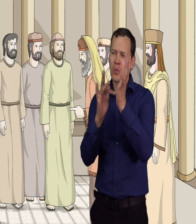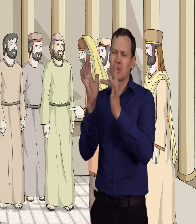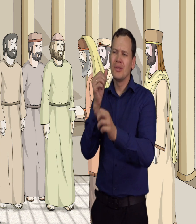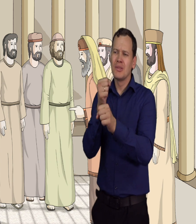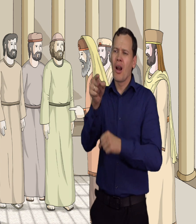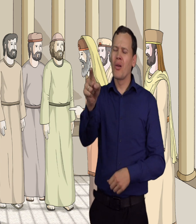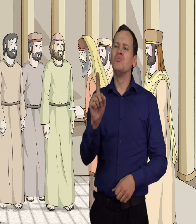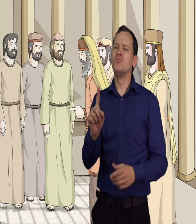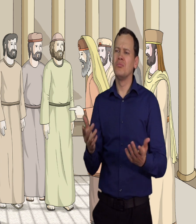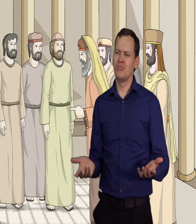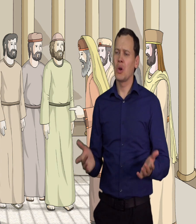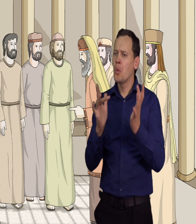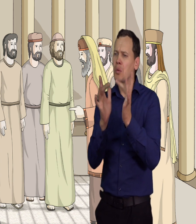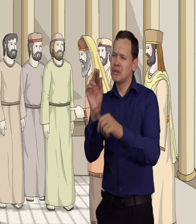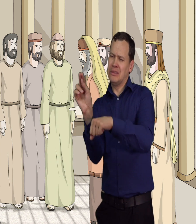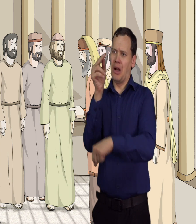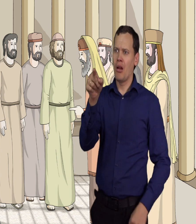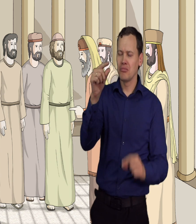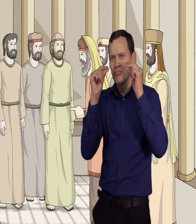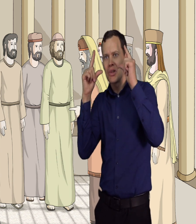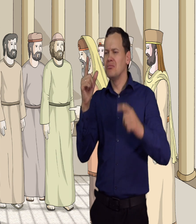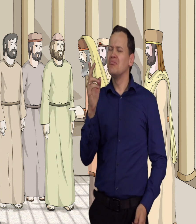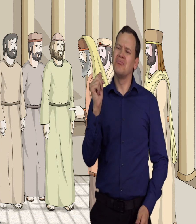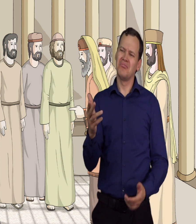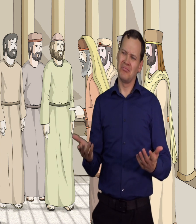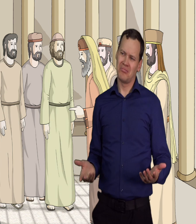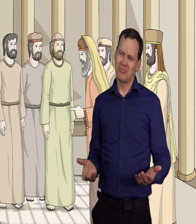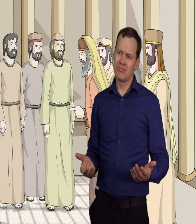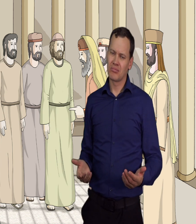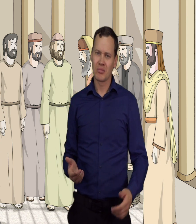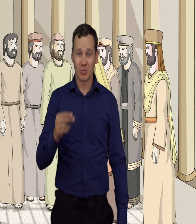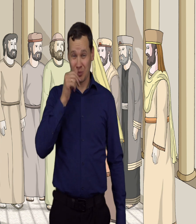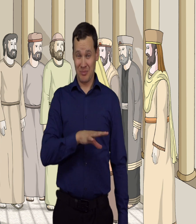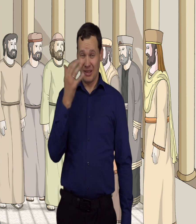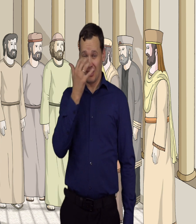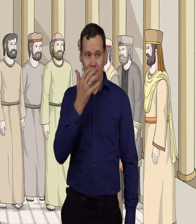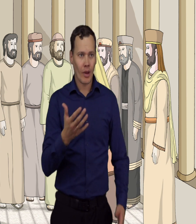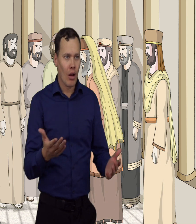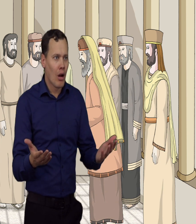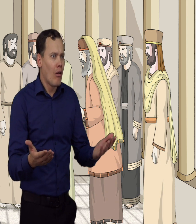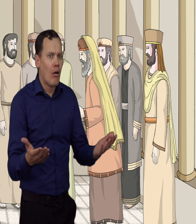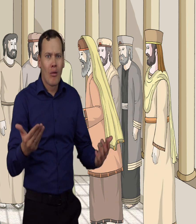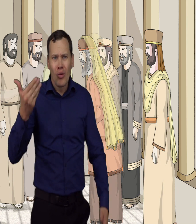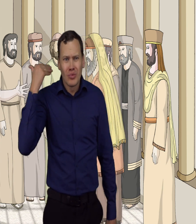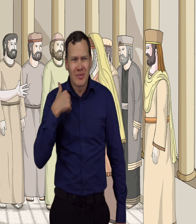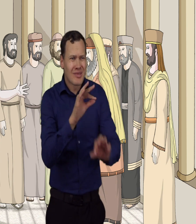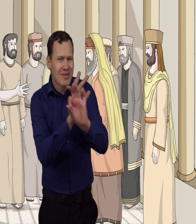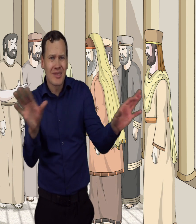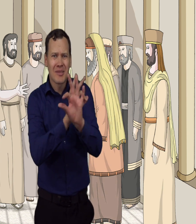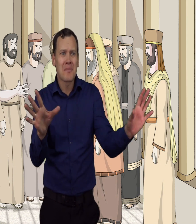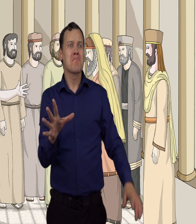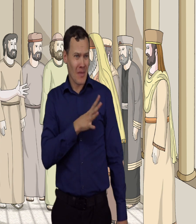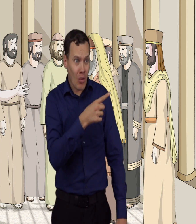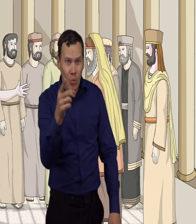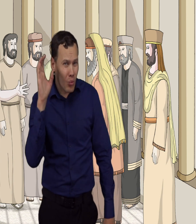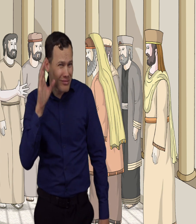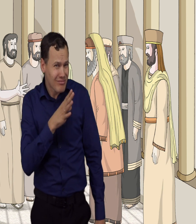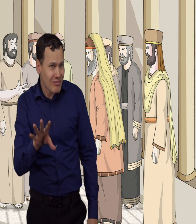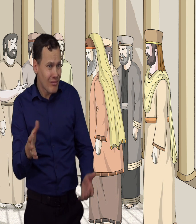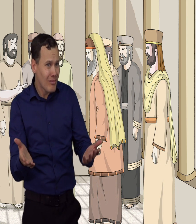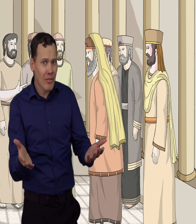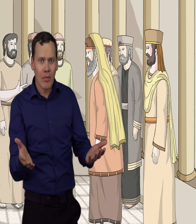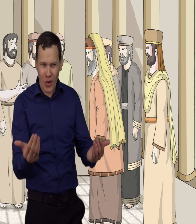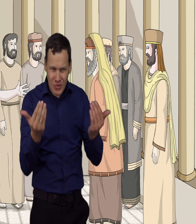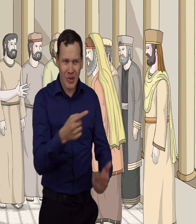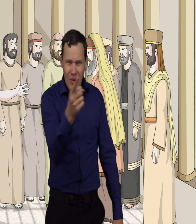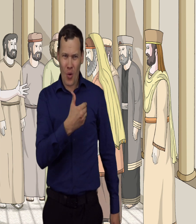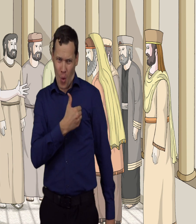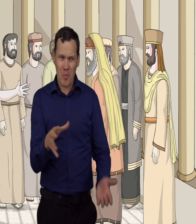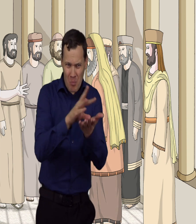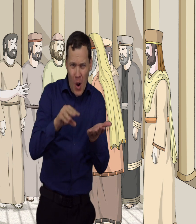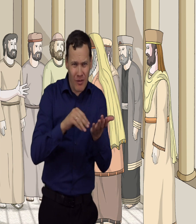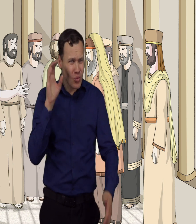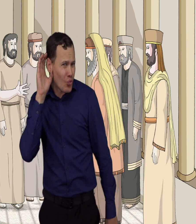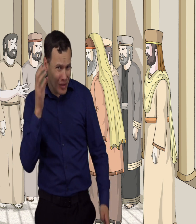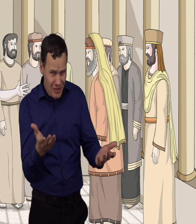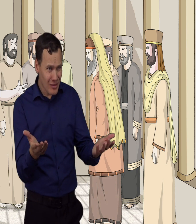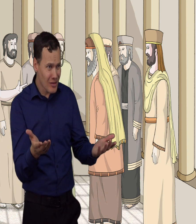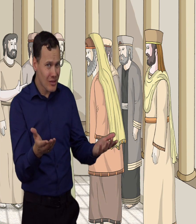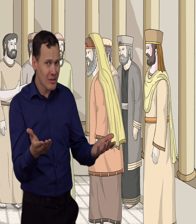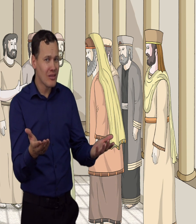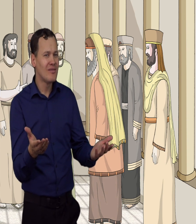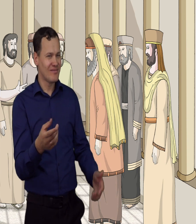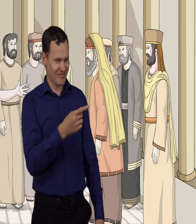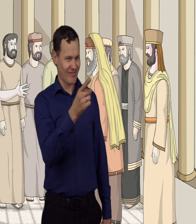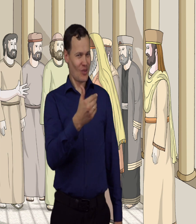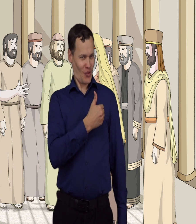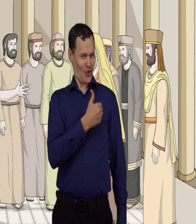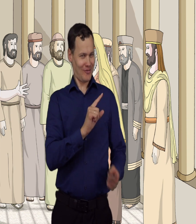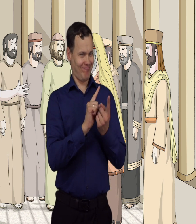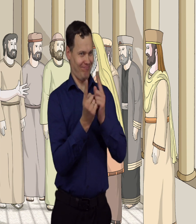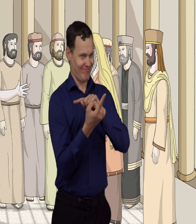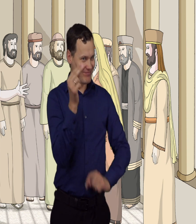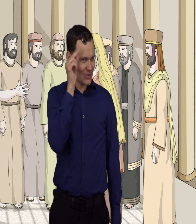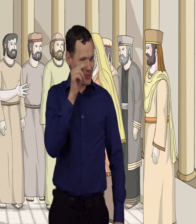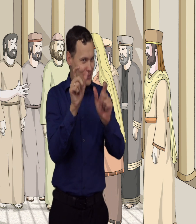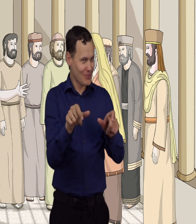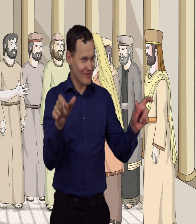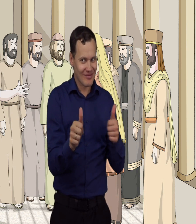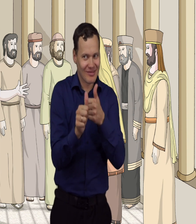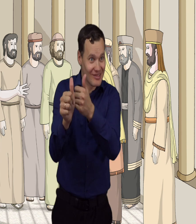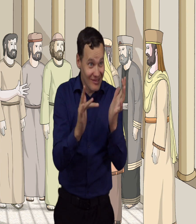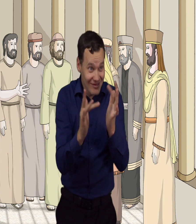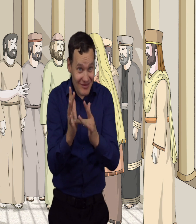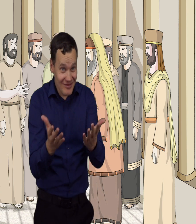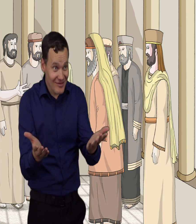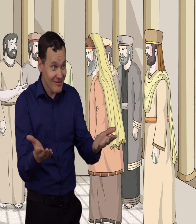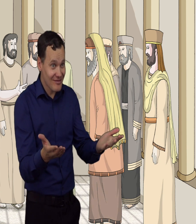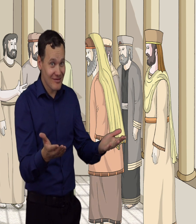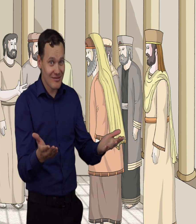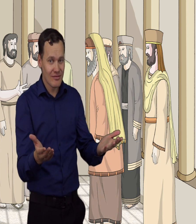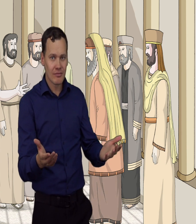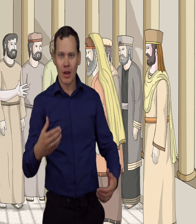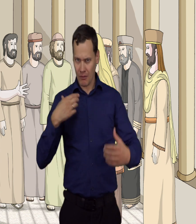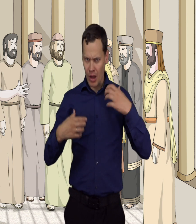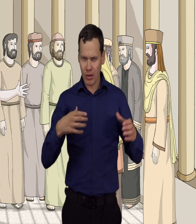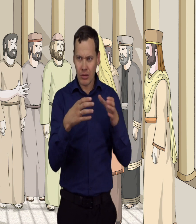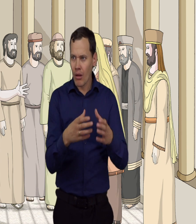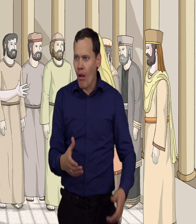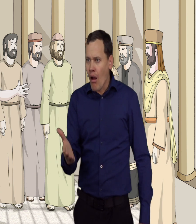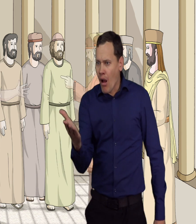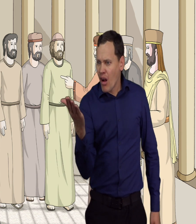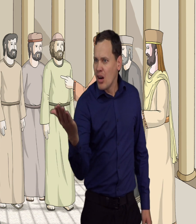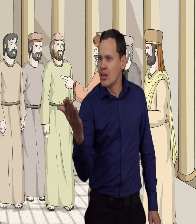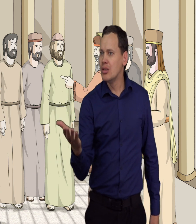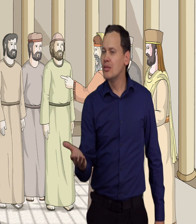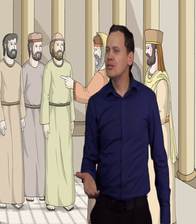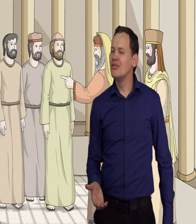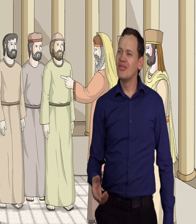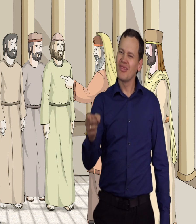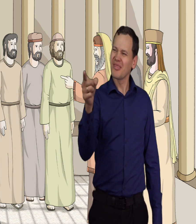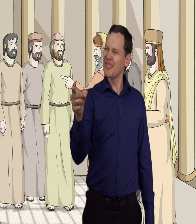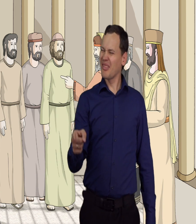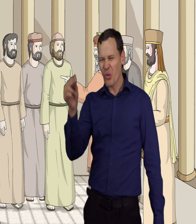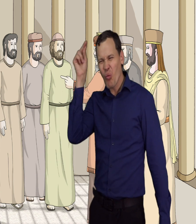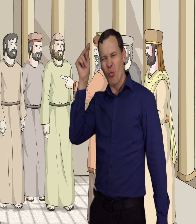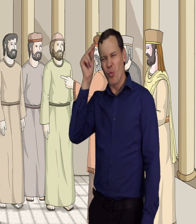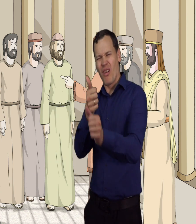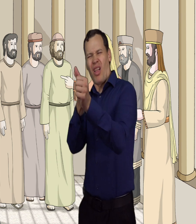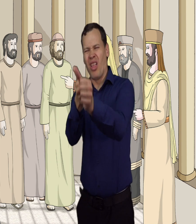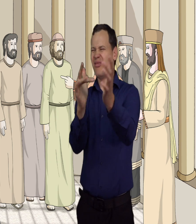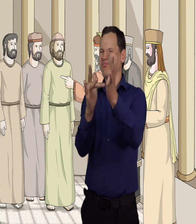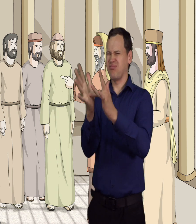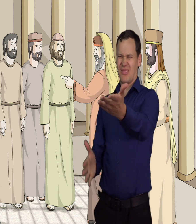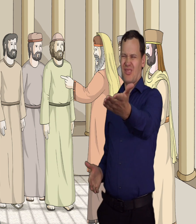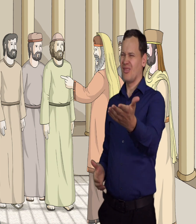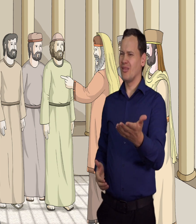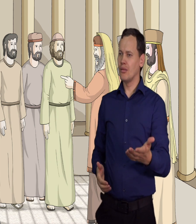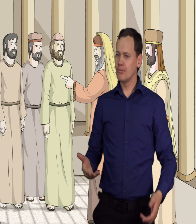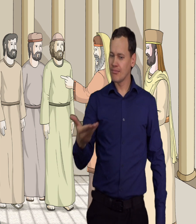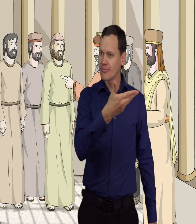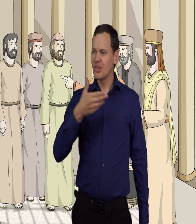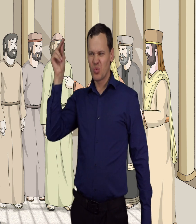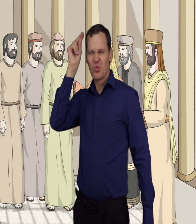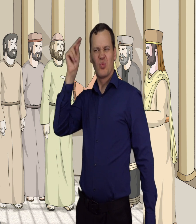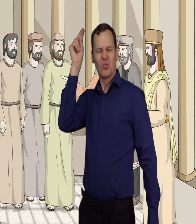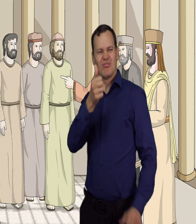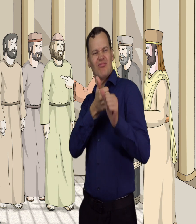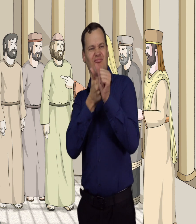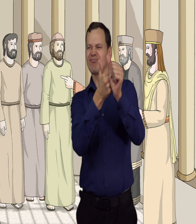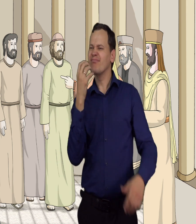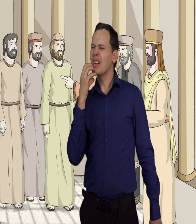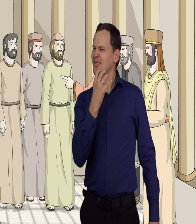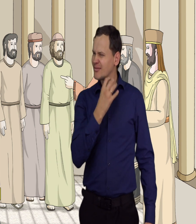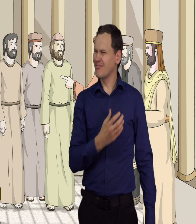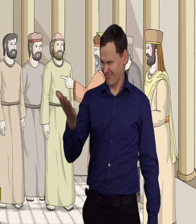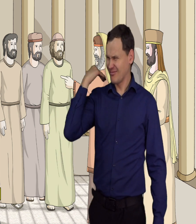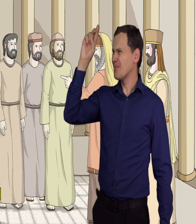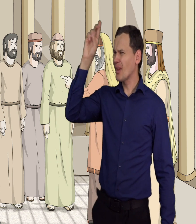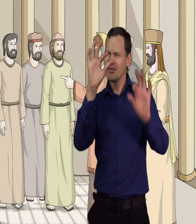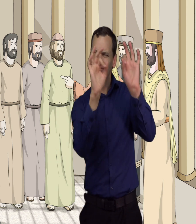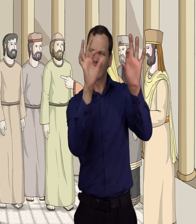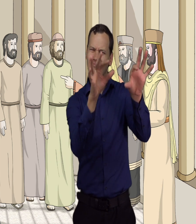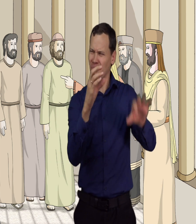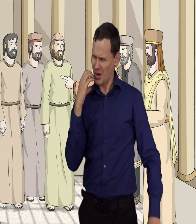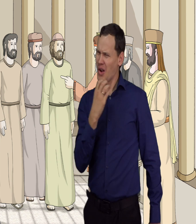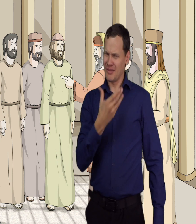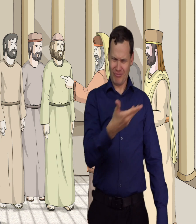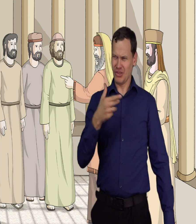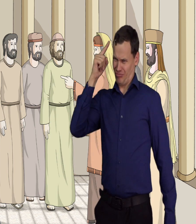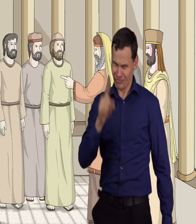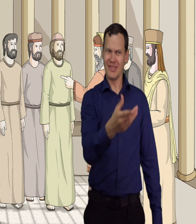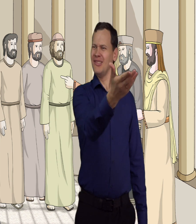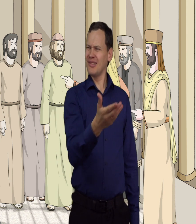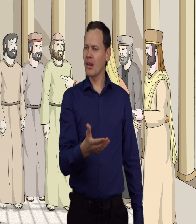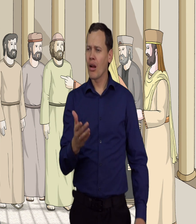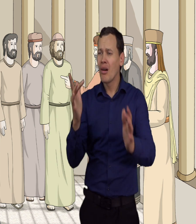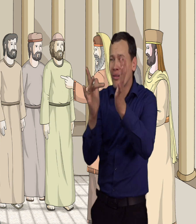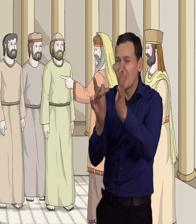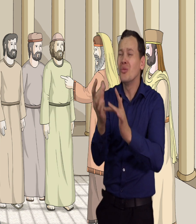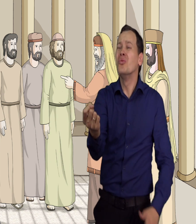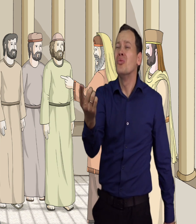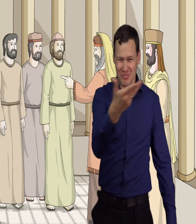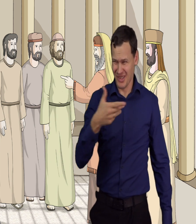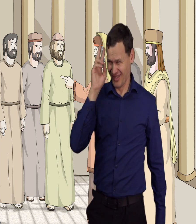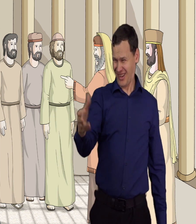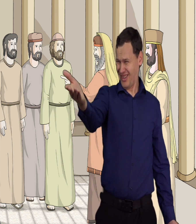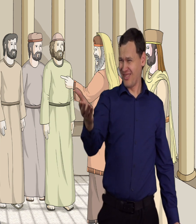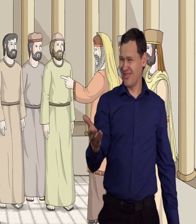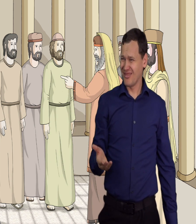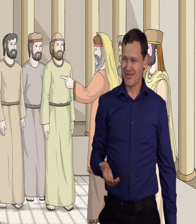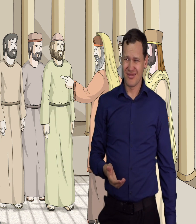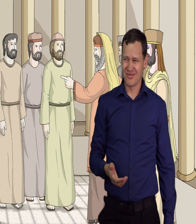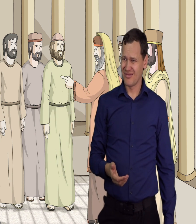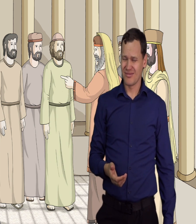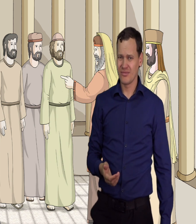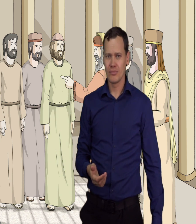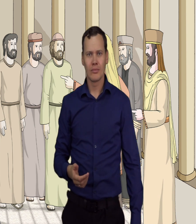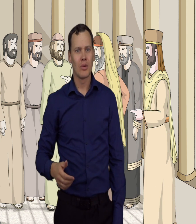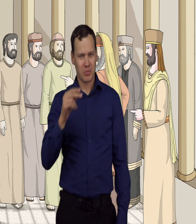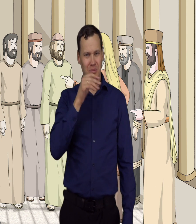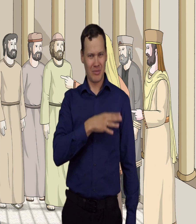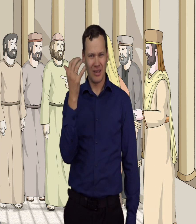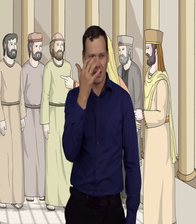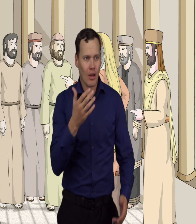they asked. “How did He open your eyes?” He replied, “I already told you, and you did not listen. Why do you want to hear it again? Do you also want to become His disciples?” Then they heaped insults on him and said, “You are His disciple; we are disciples of Moses.